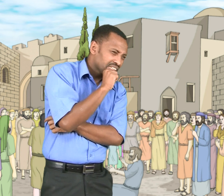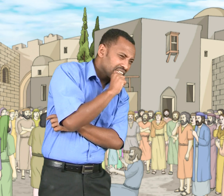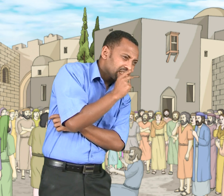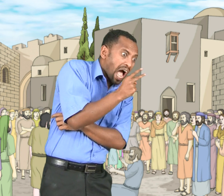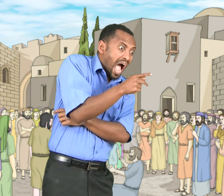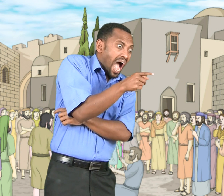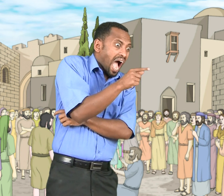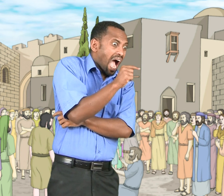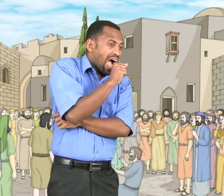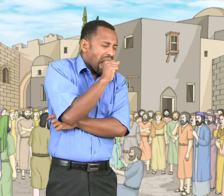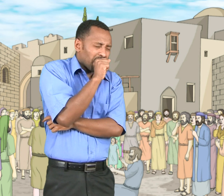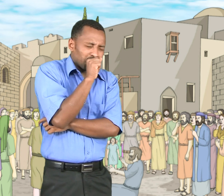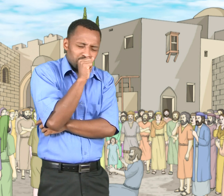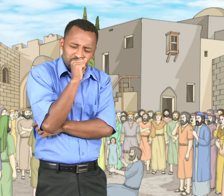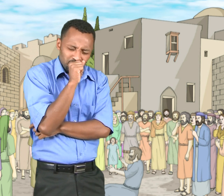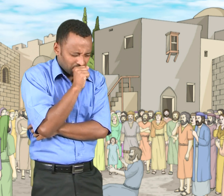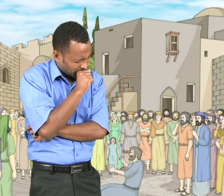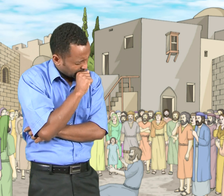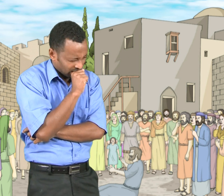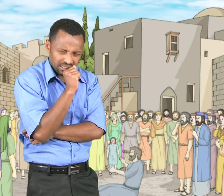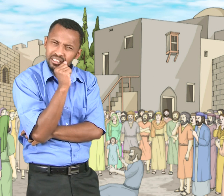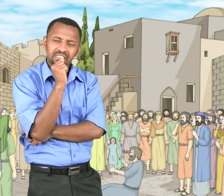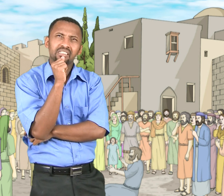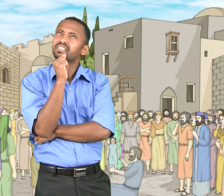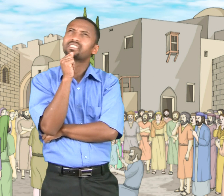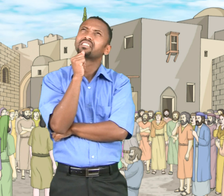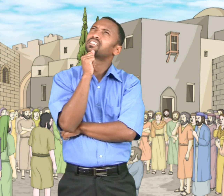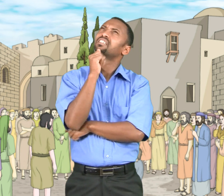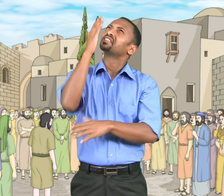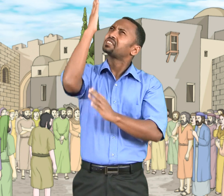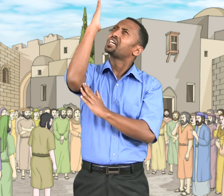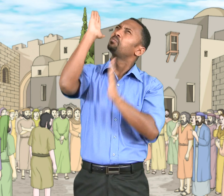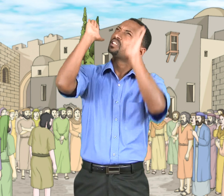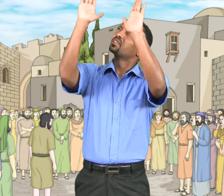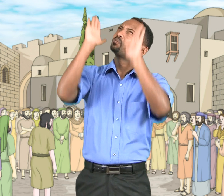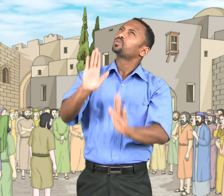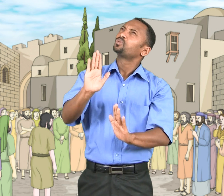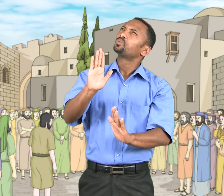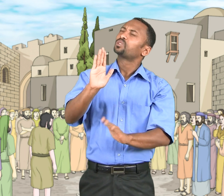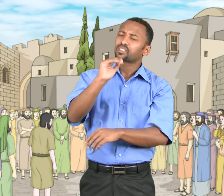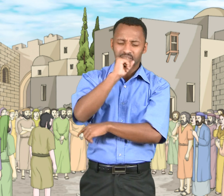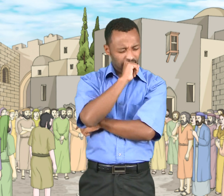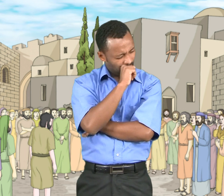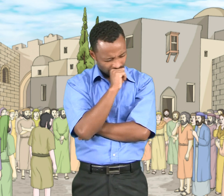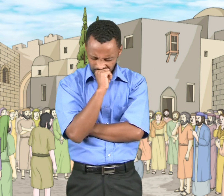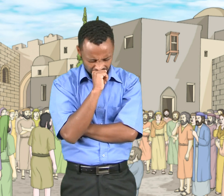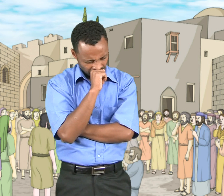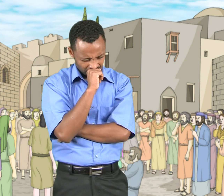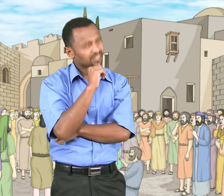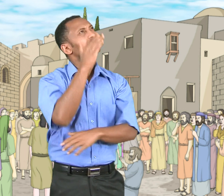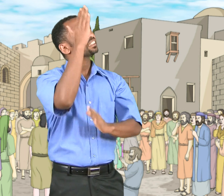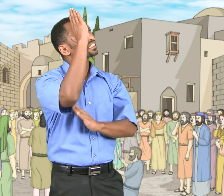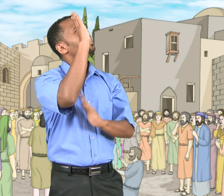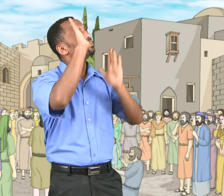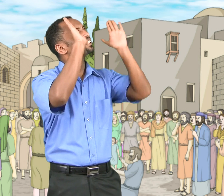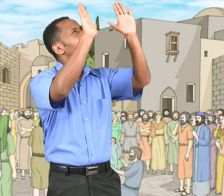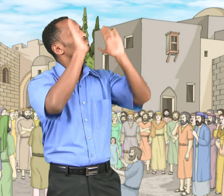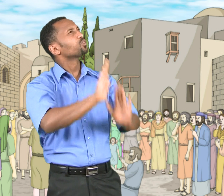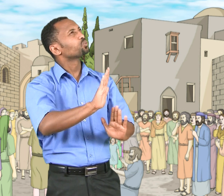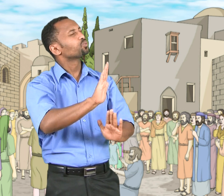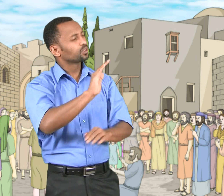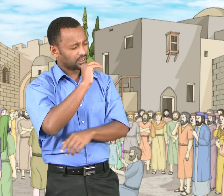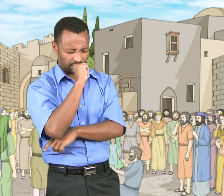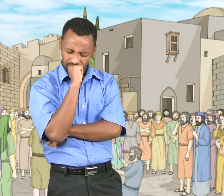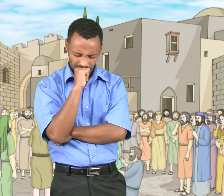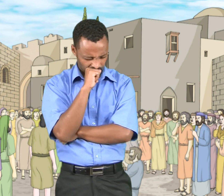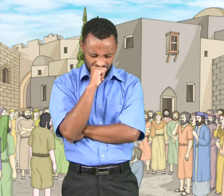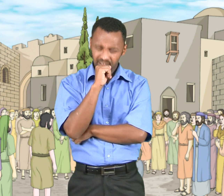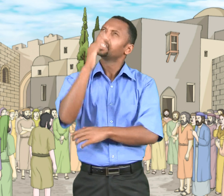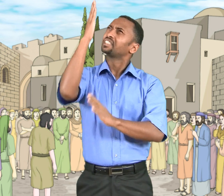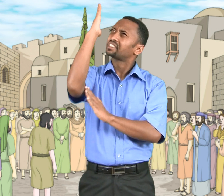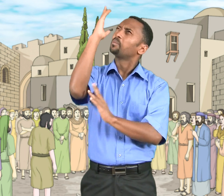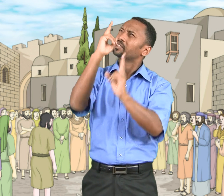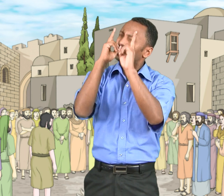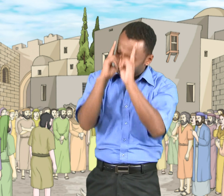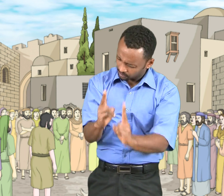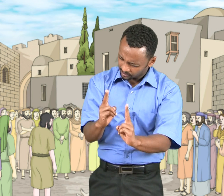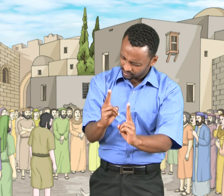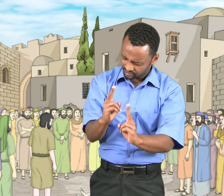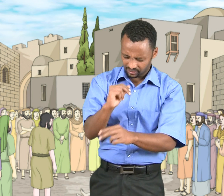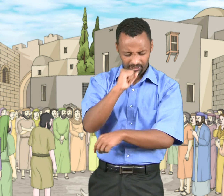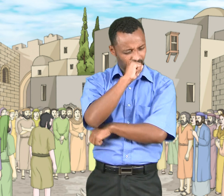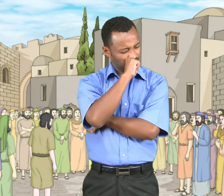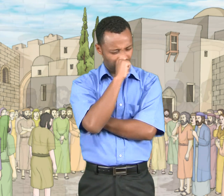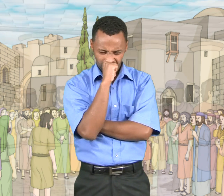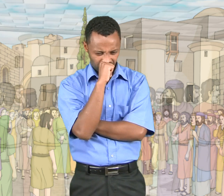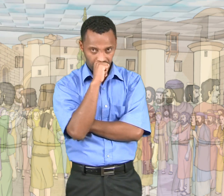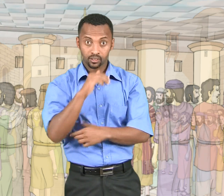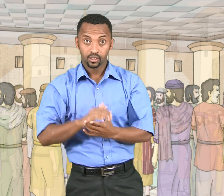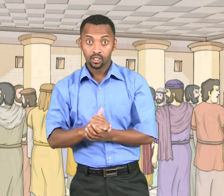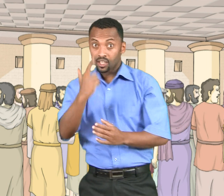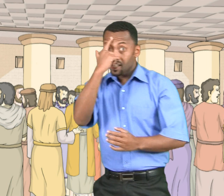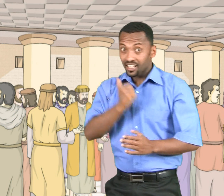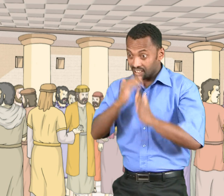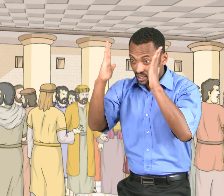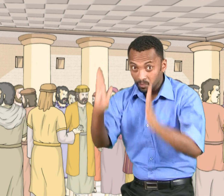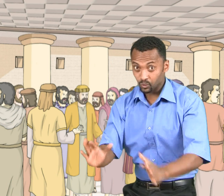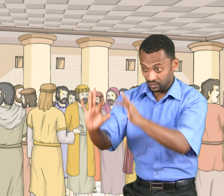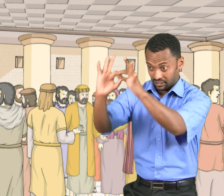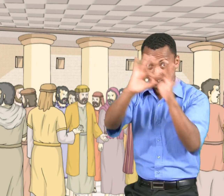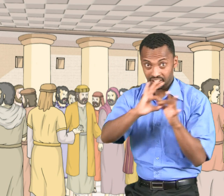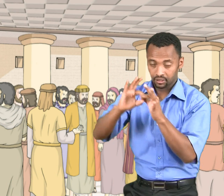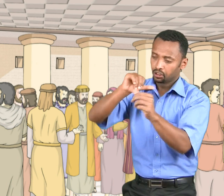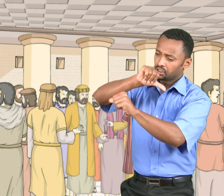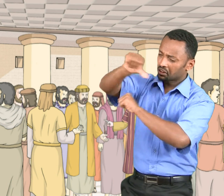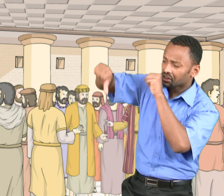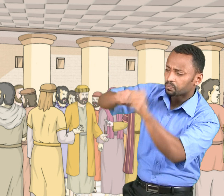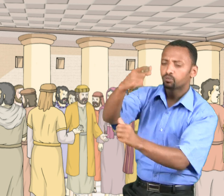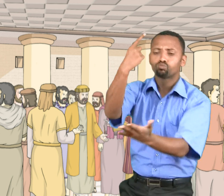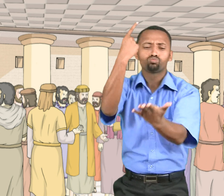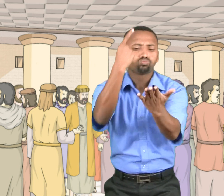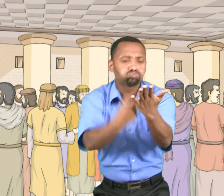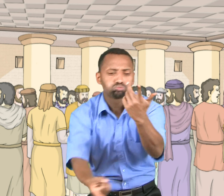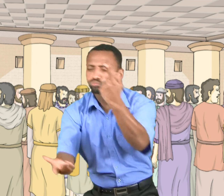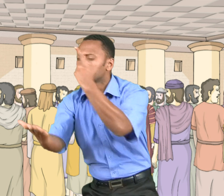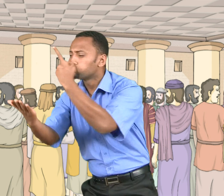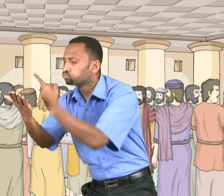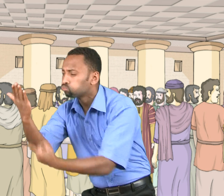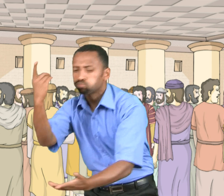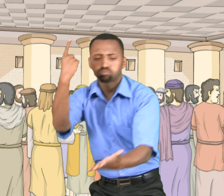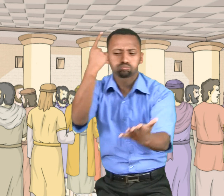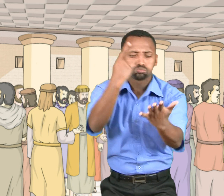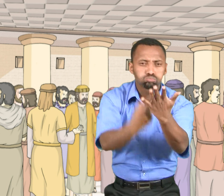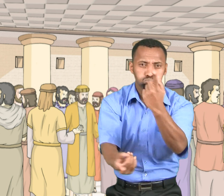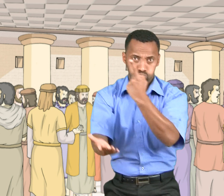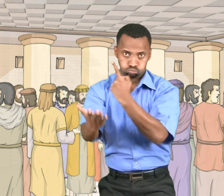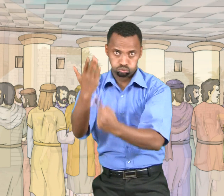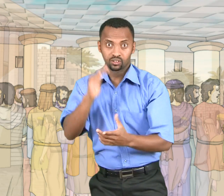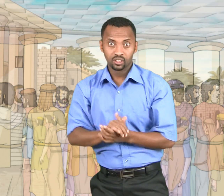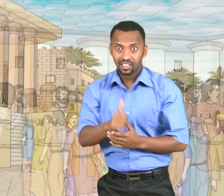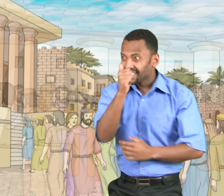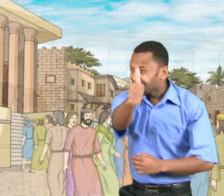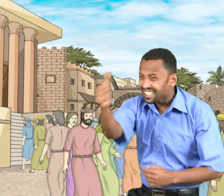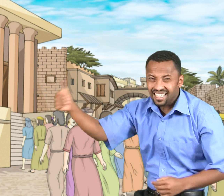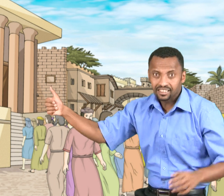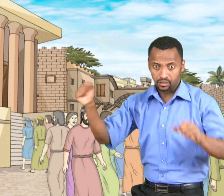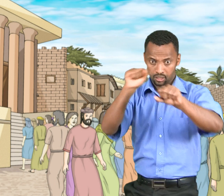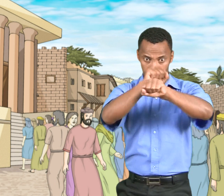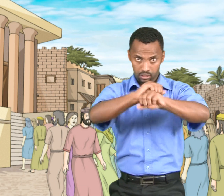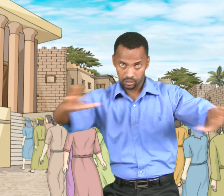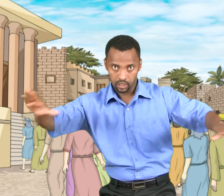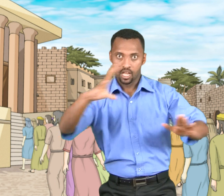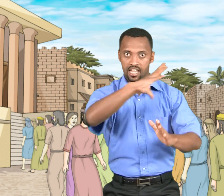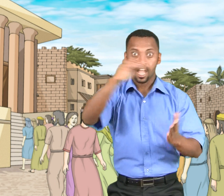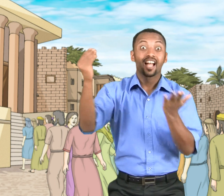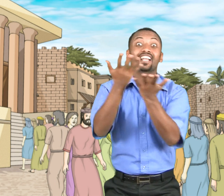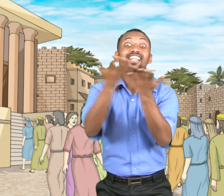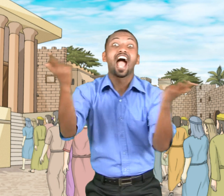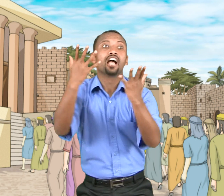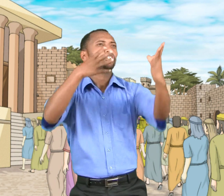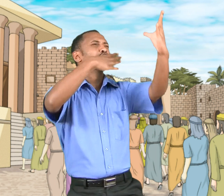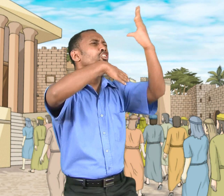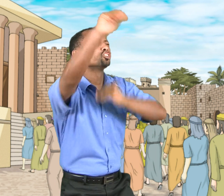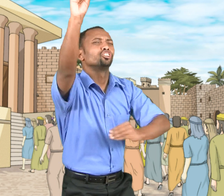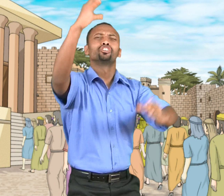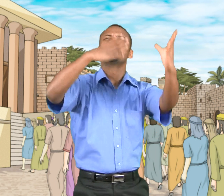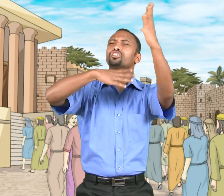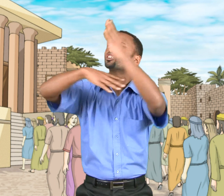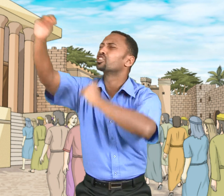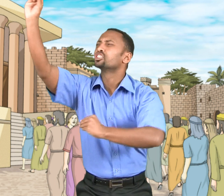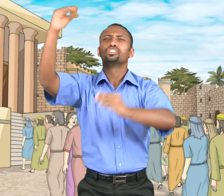All the believers were together and had everything in common.